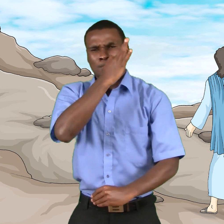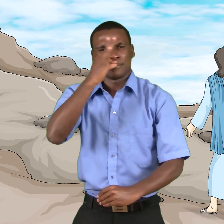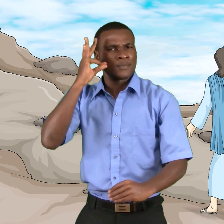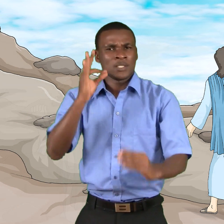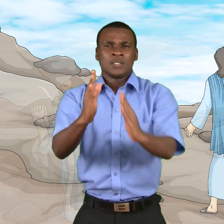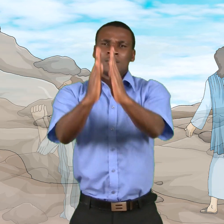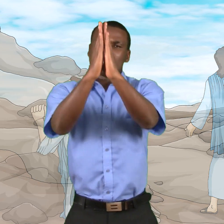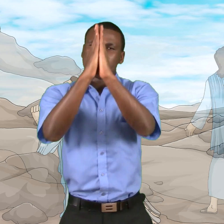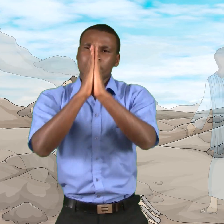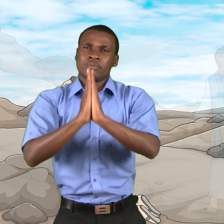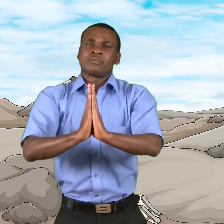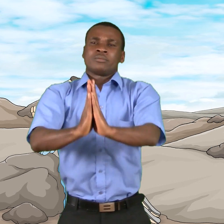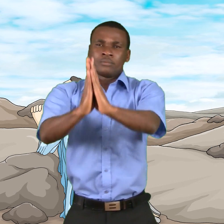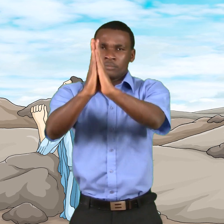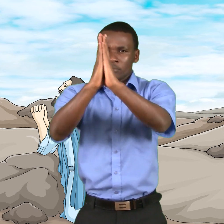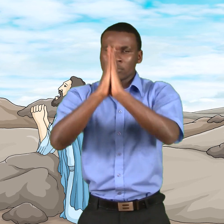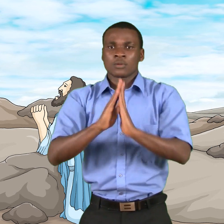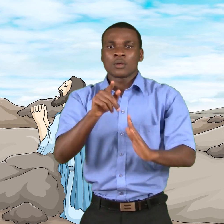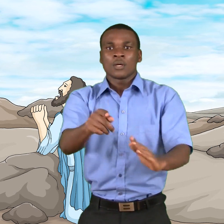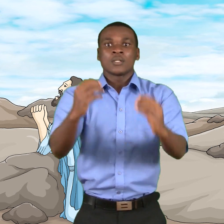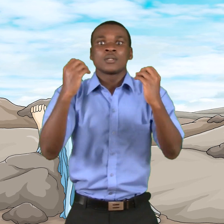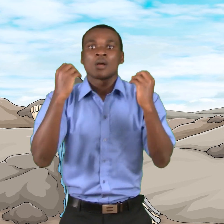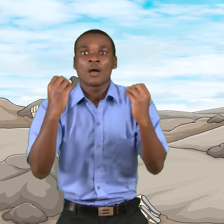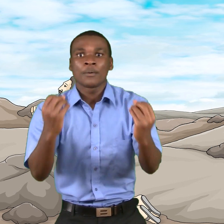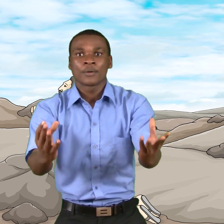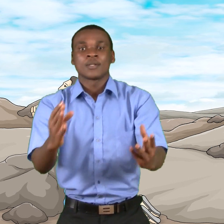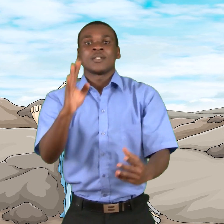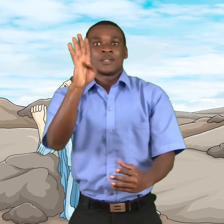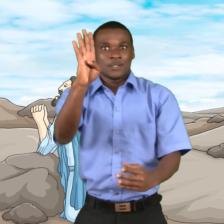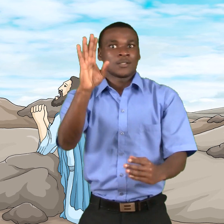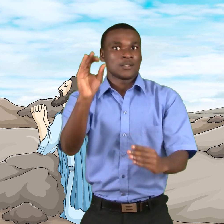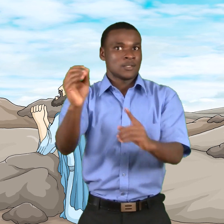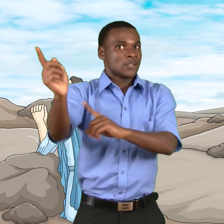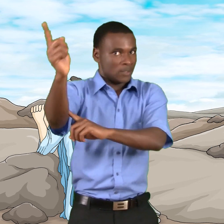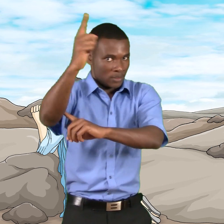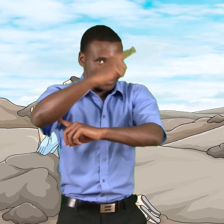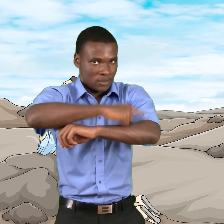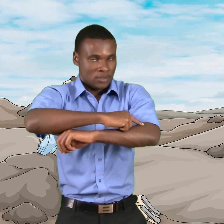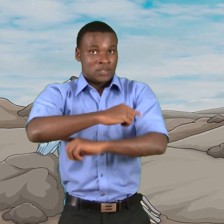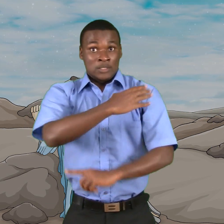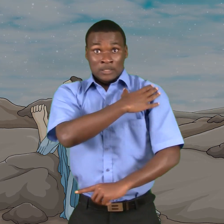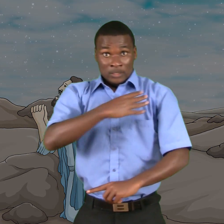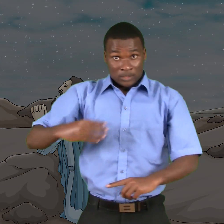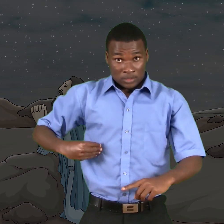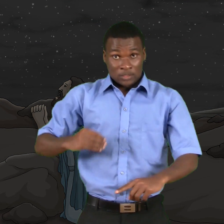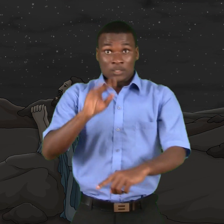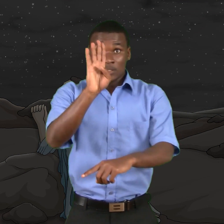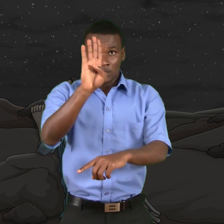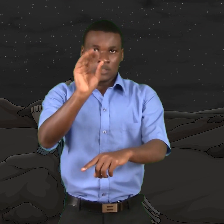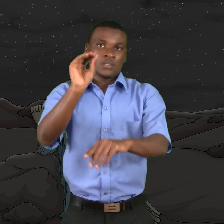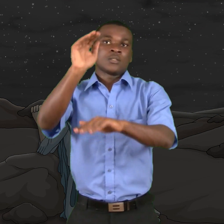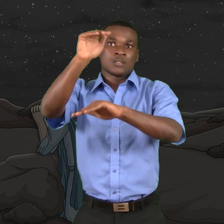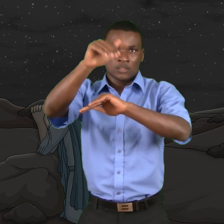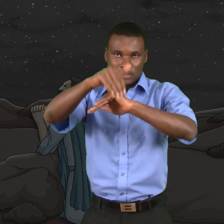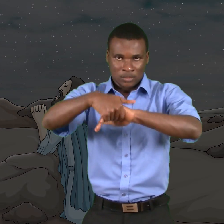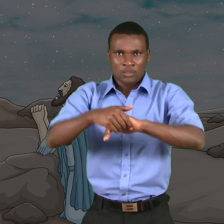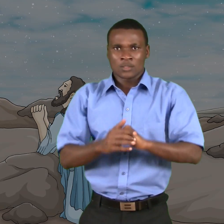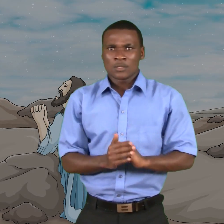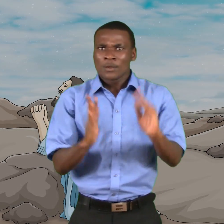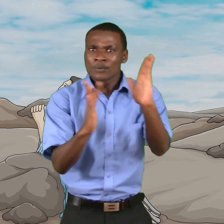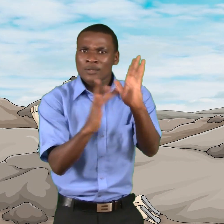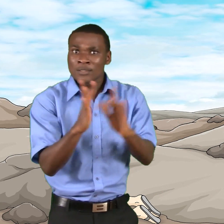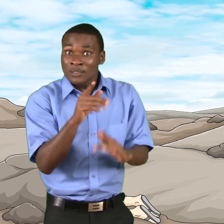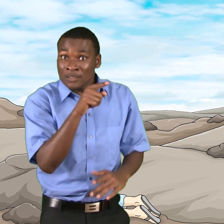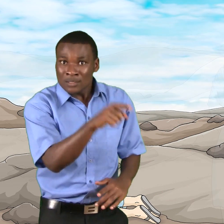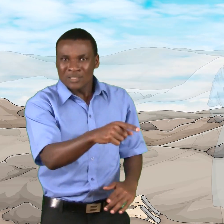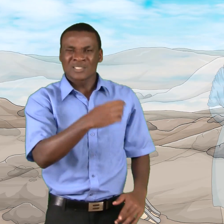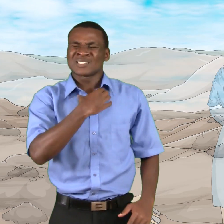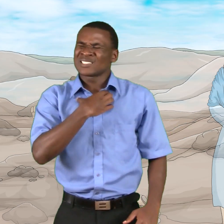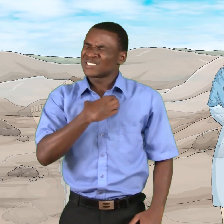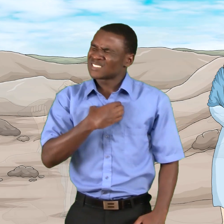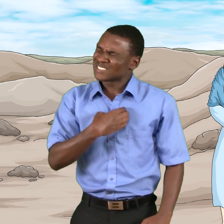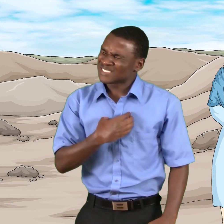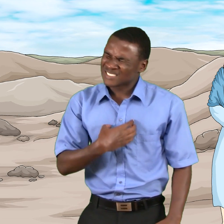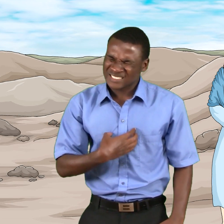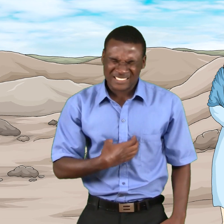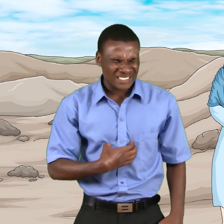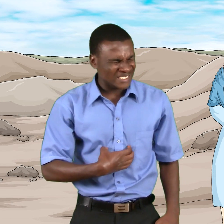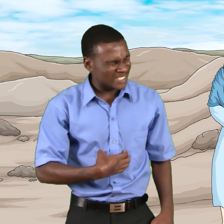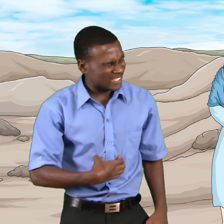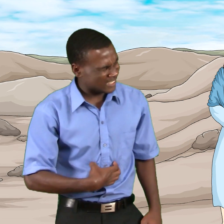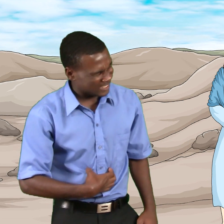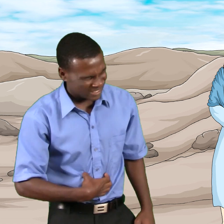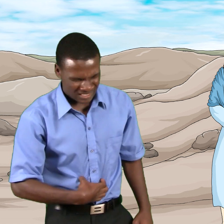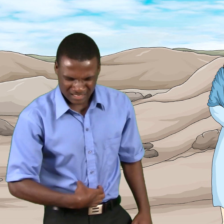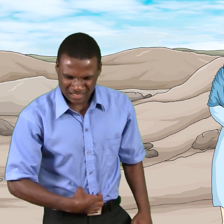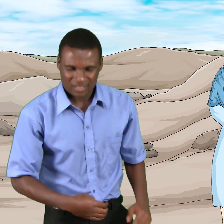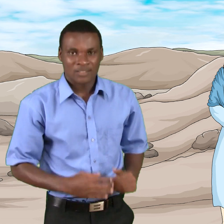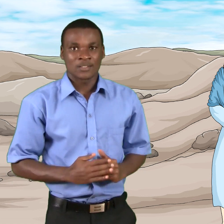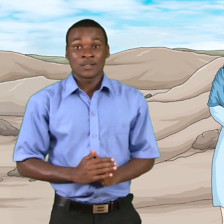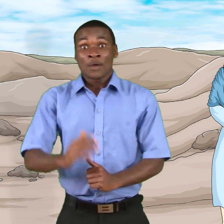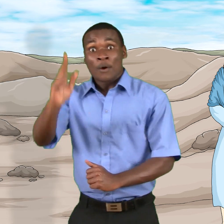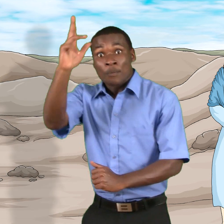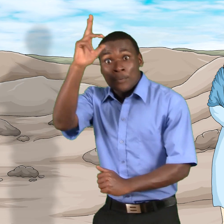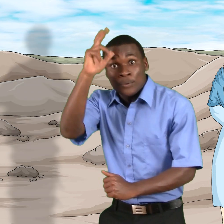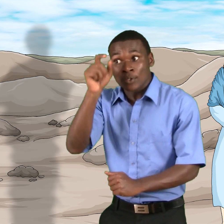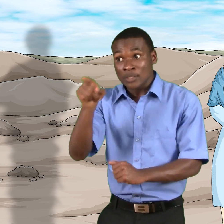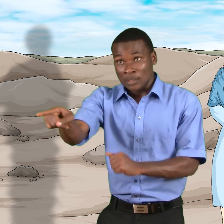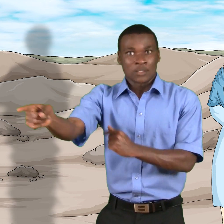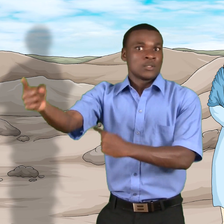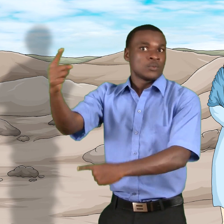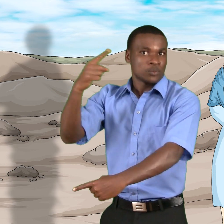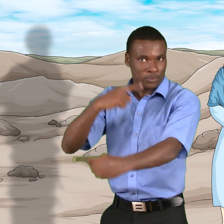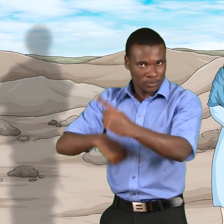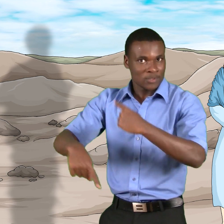After fasting forty days and forty nights, He was hungry.